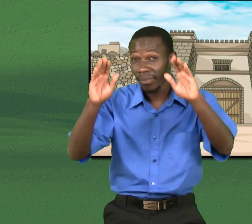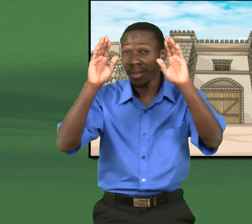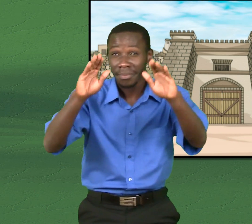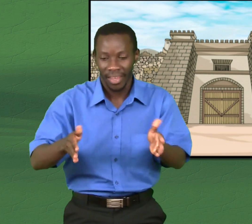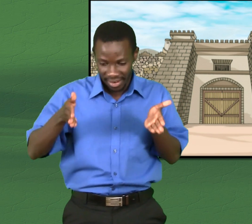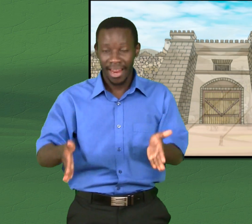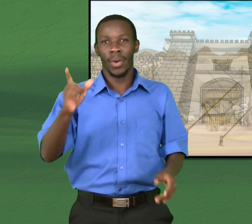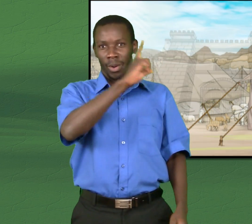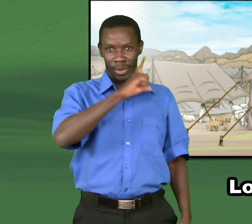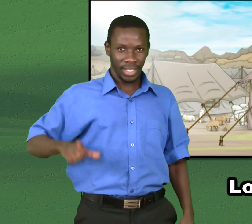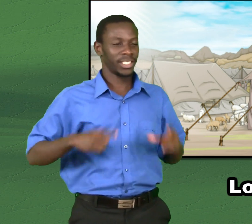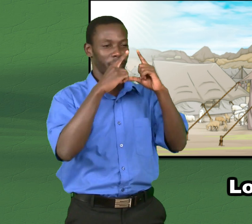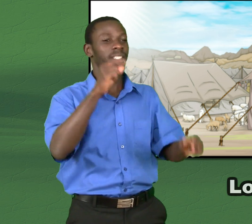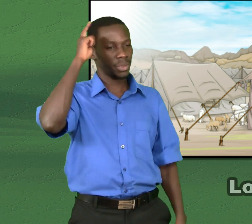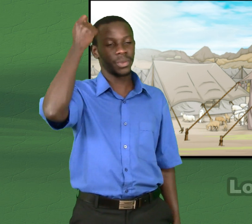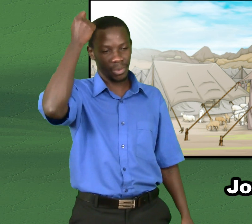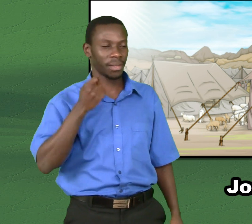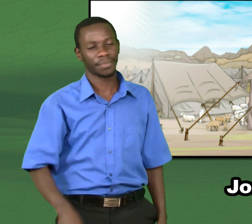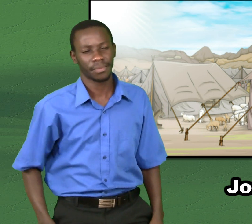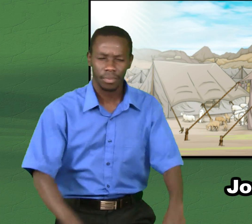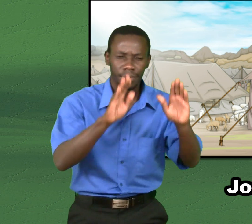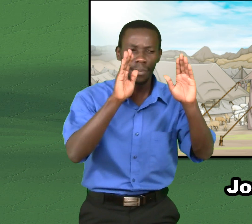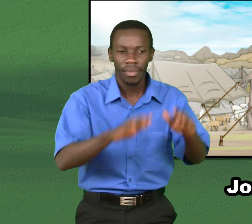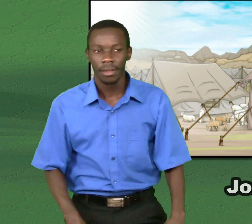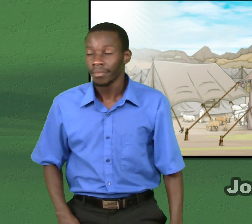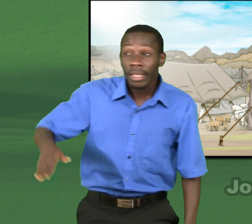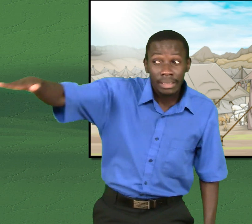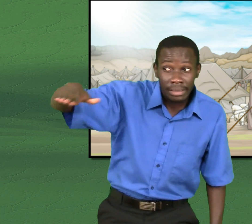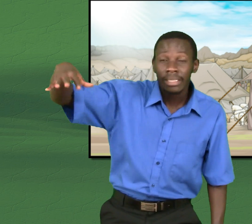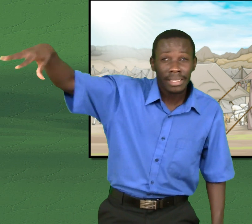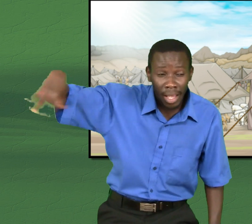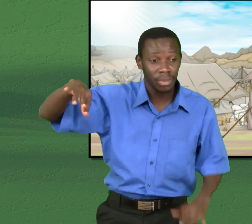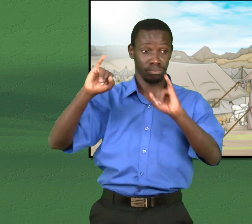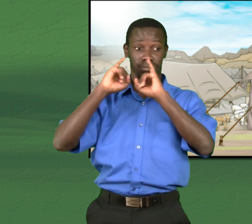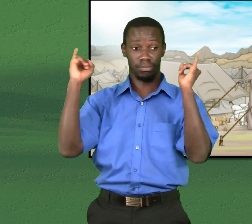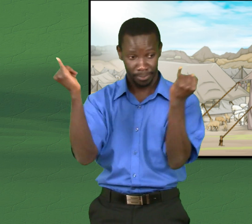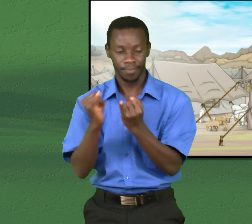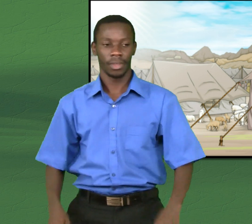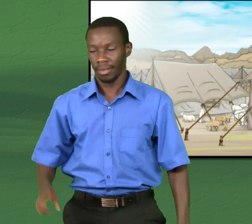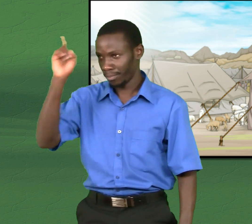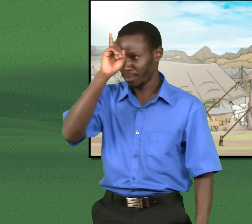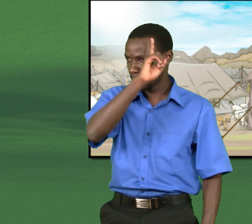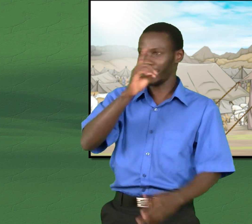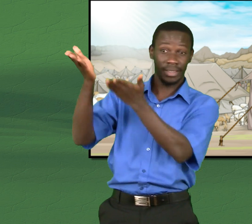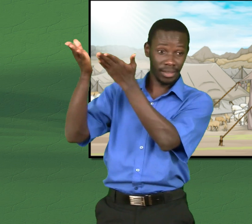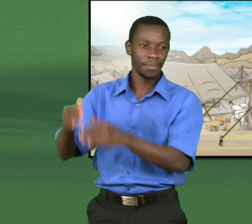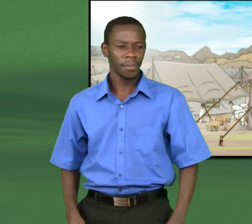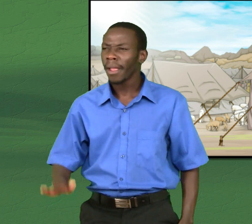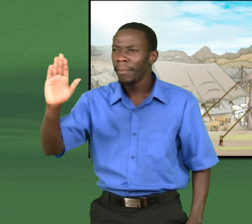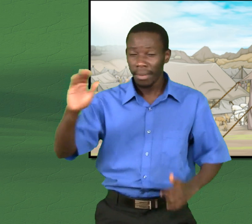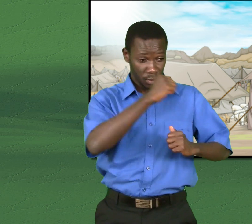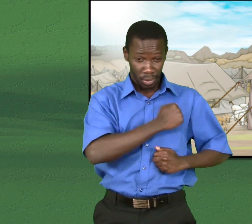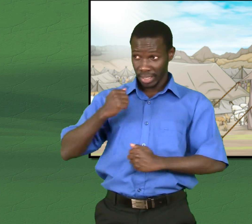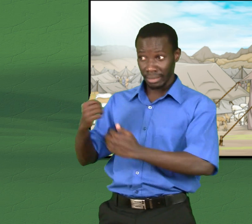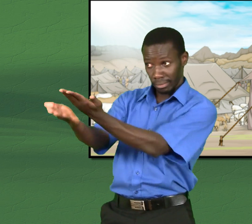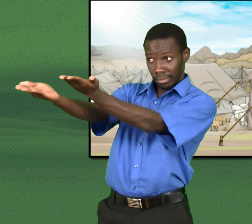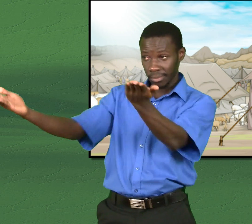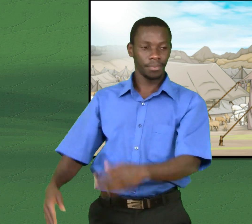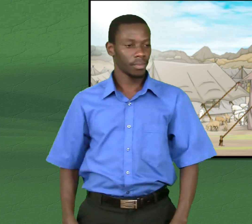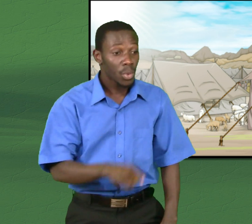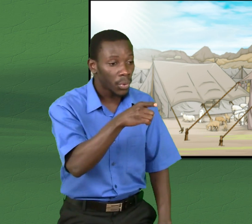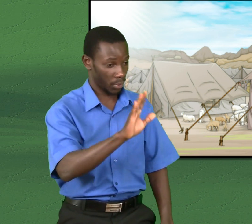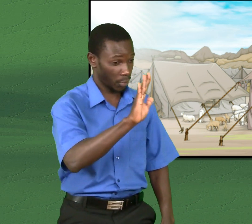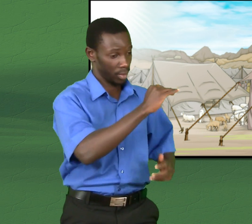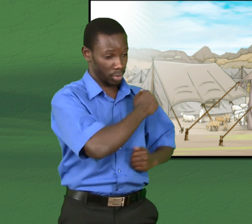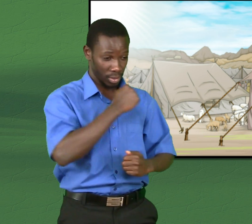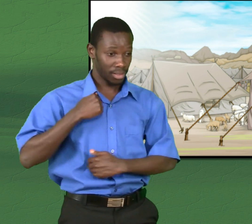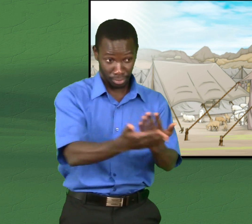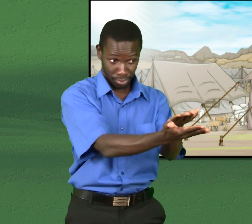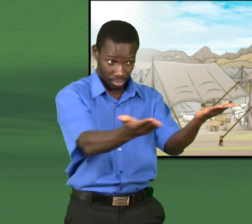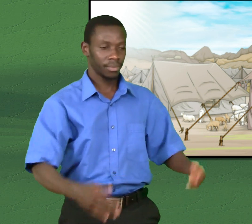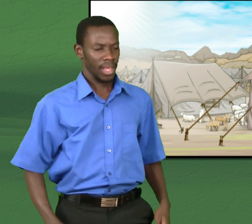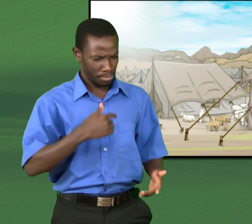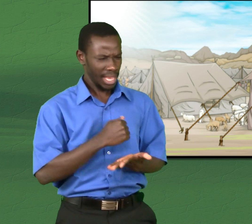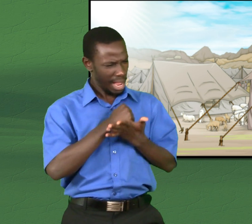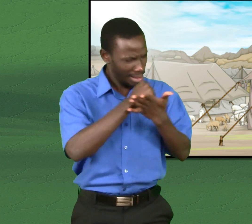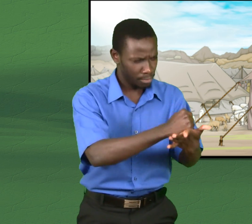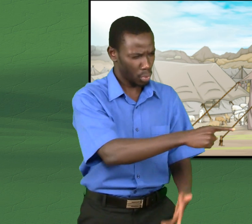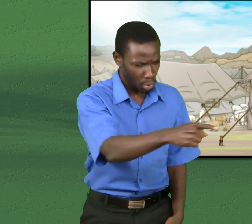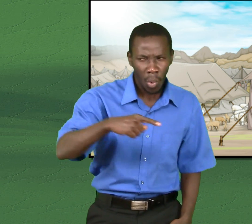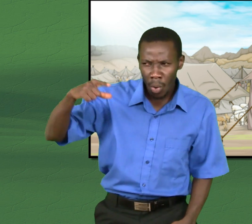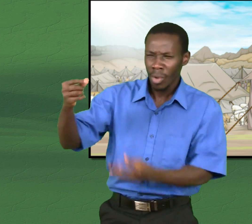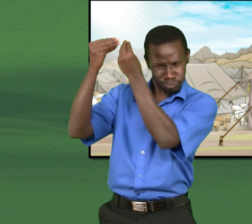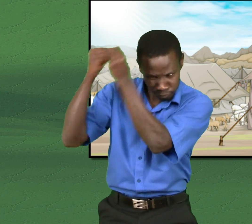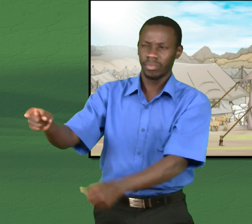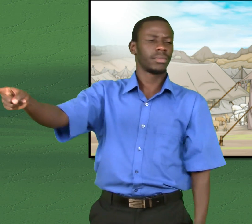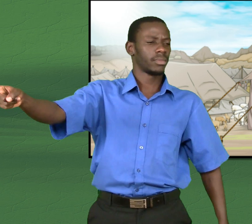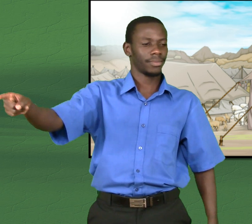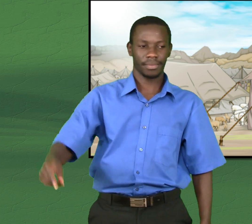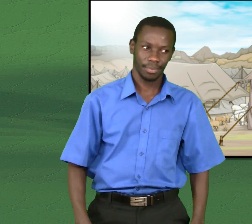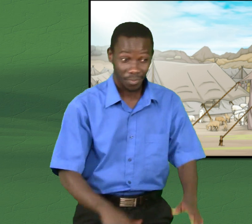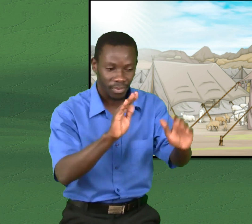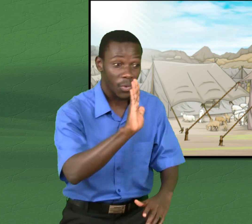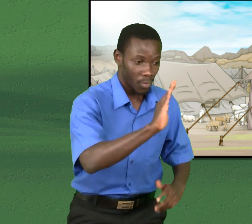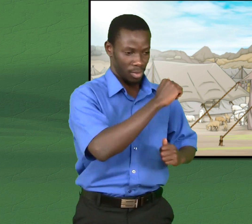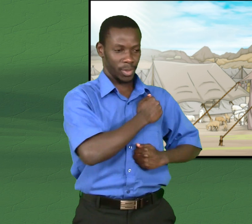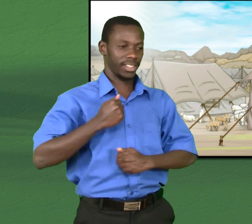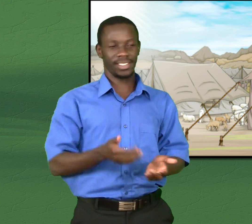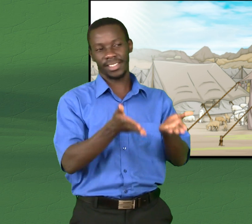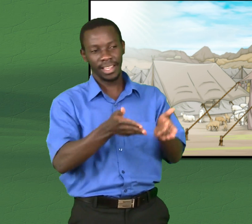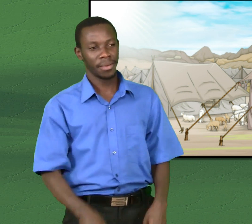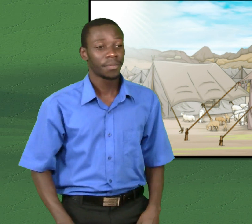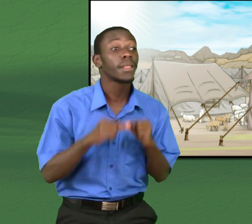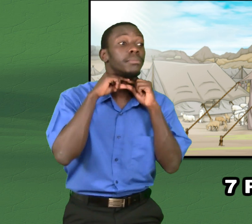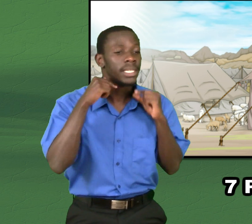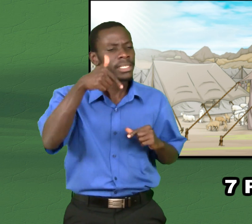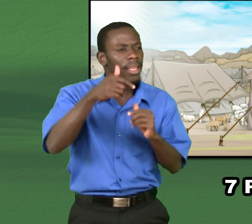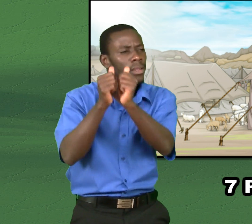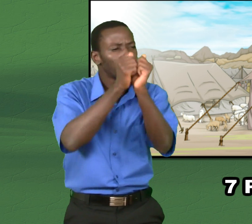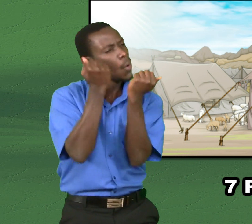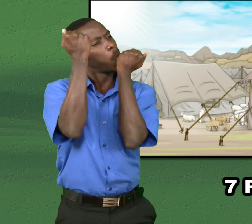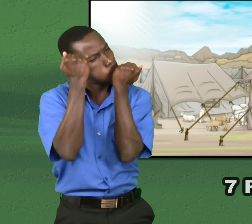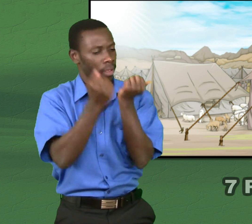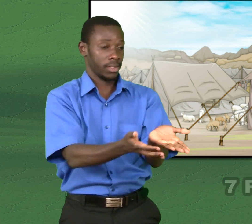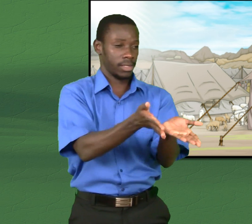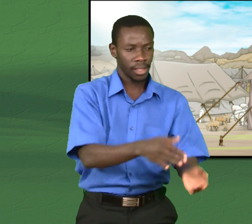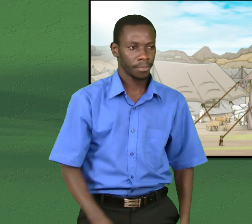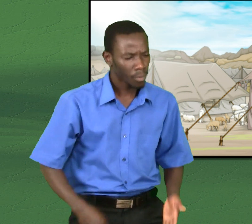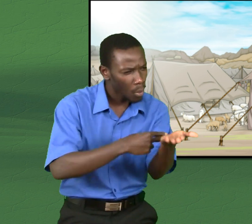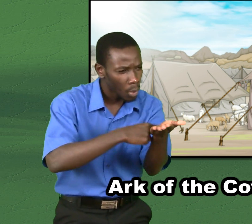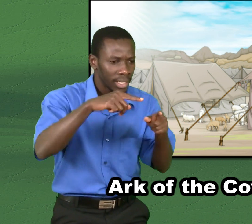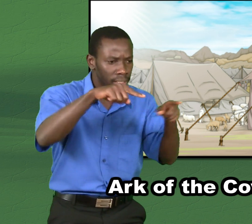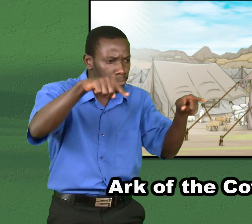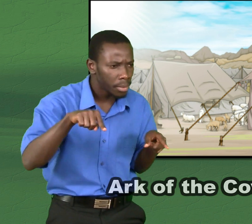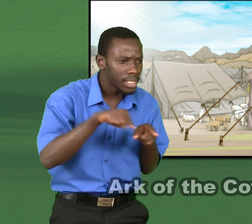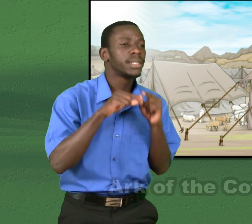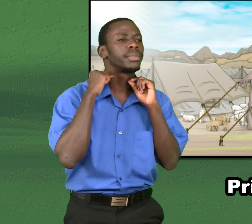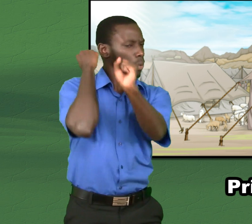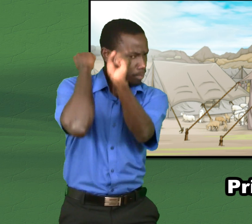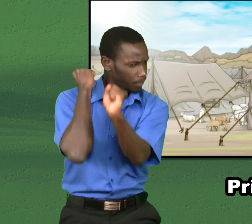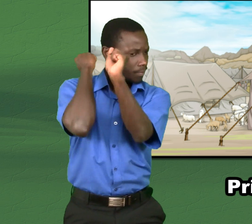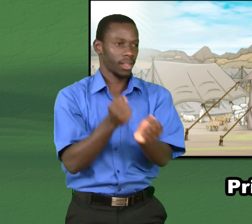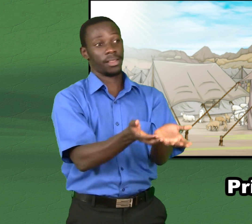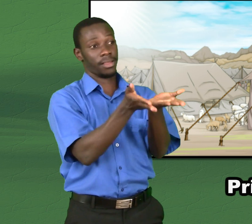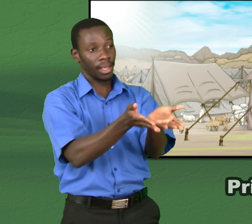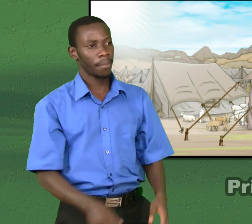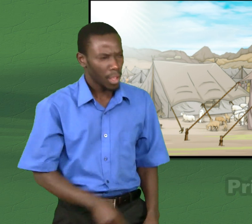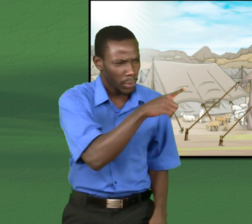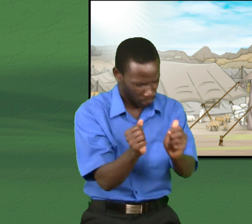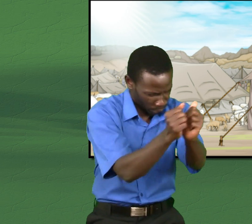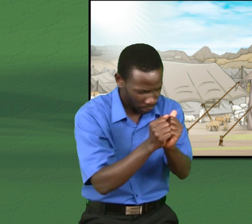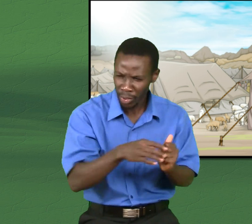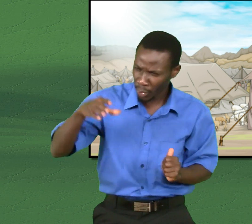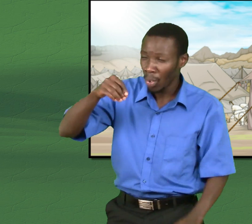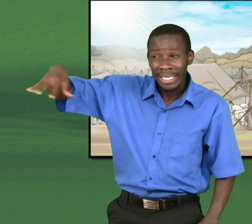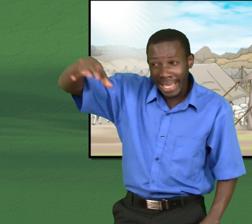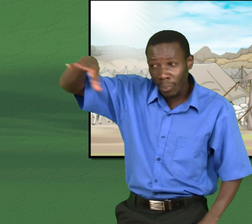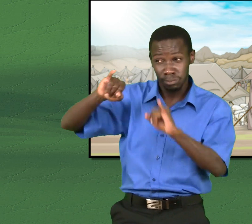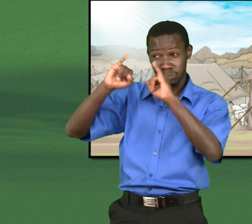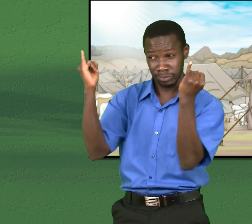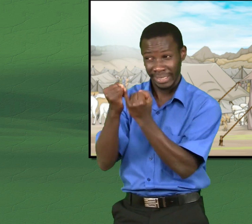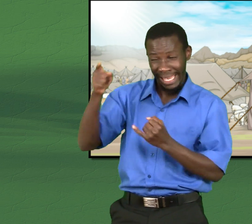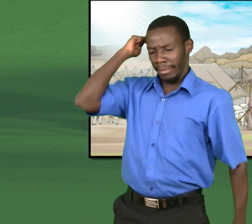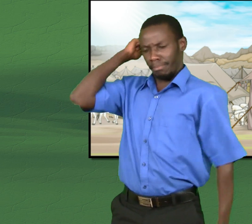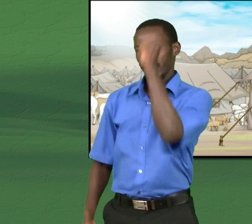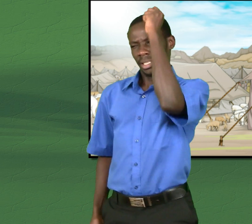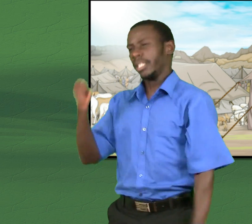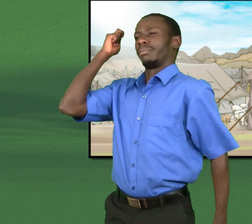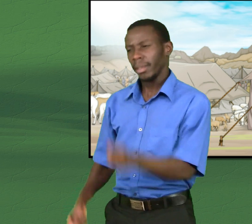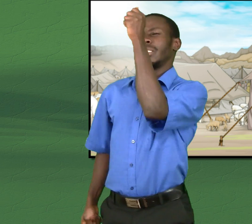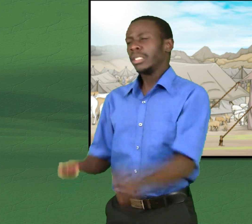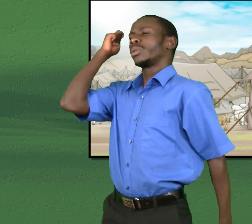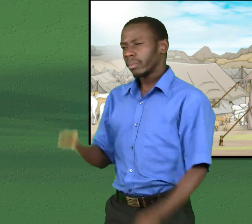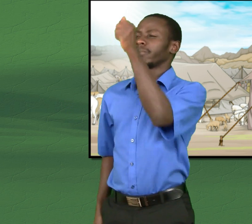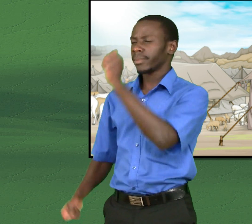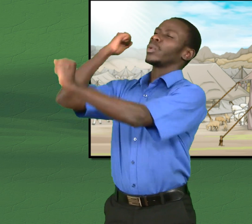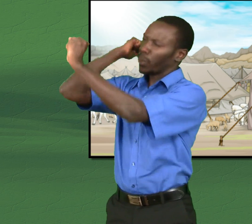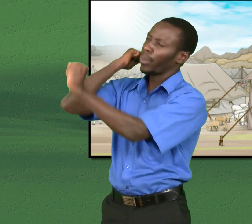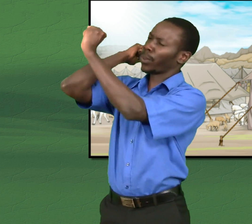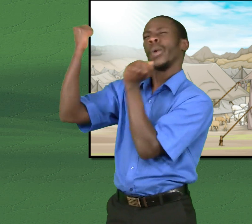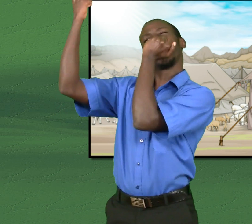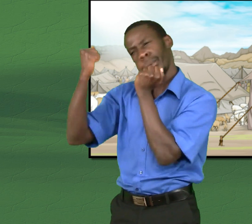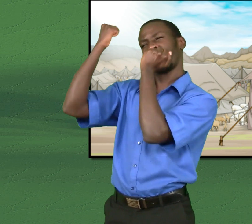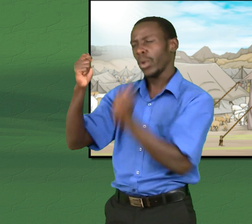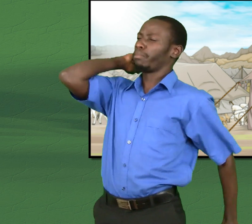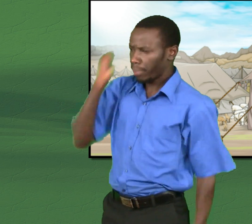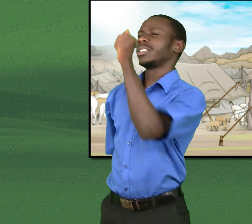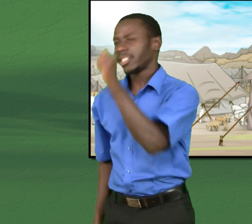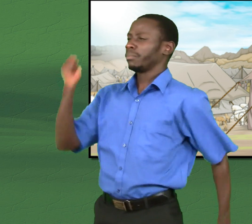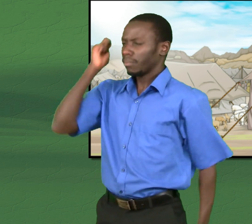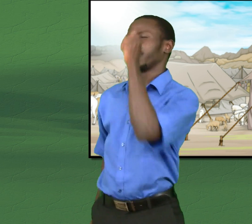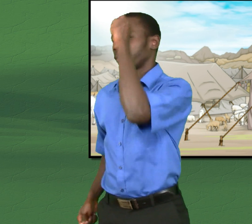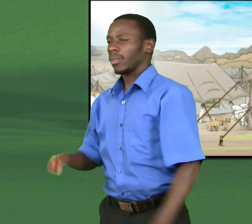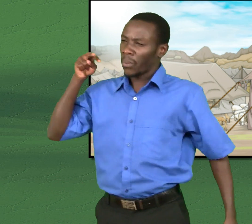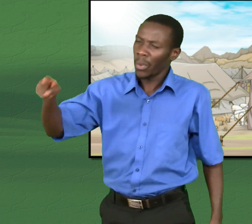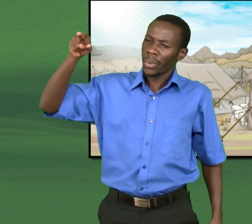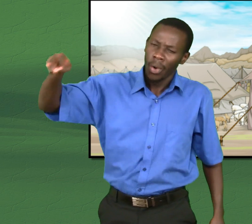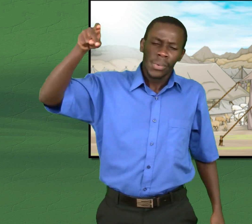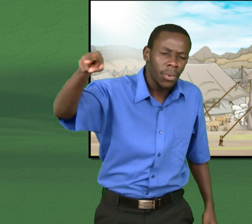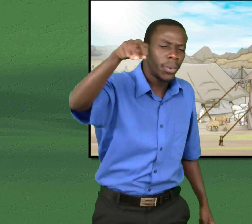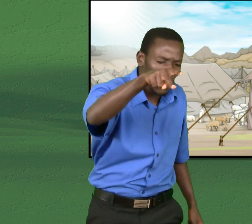And the LORD said to Joshua, “Behold, I have delivered Jericho into your hand, along with its king and its mighty men of valor. March around the city with all the men of war, circling the city one time.